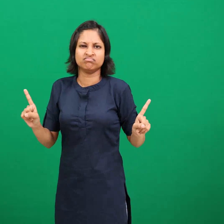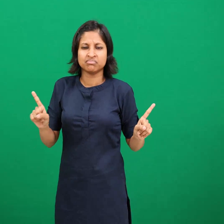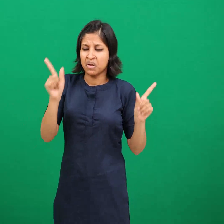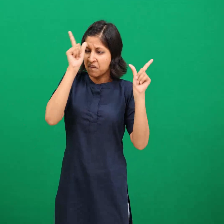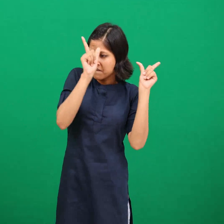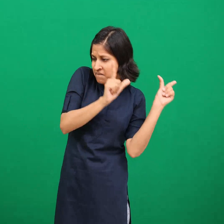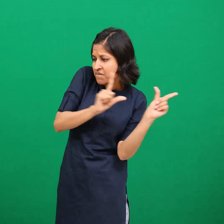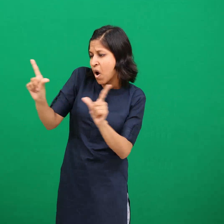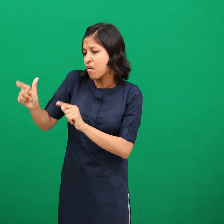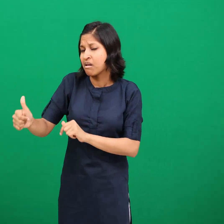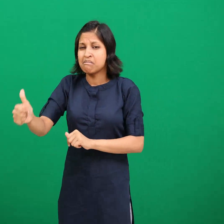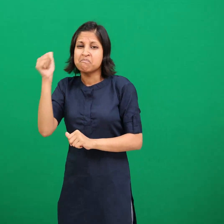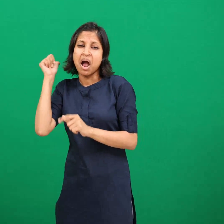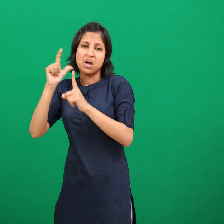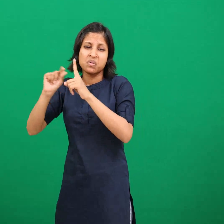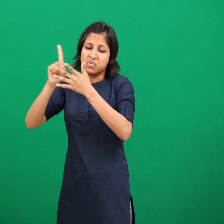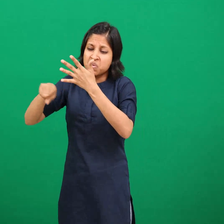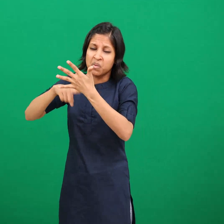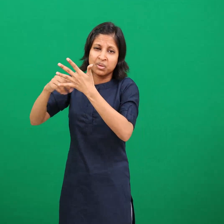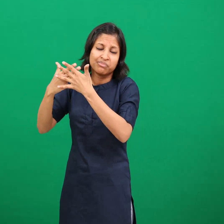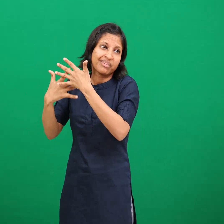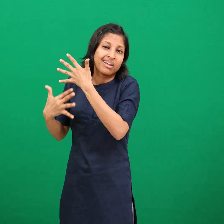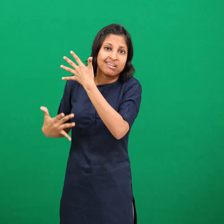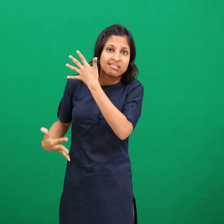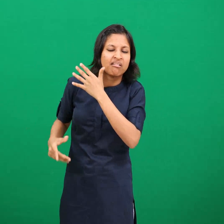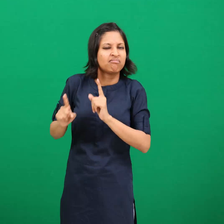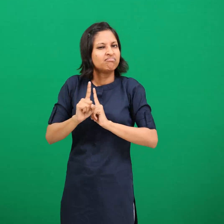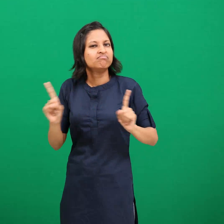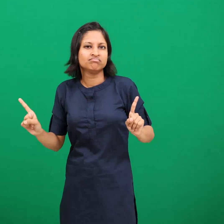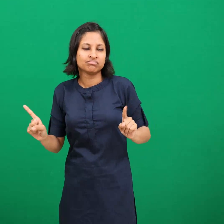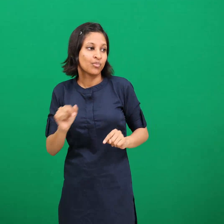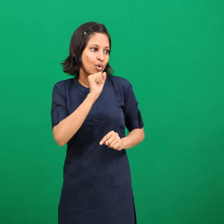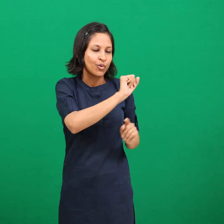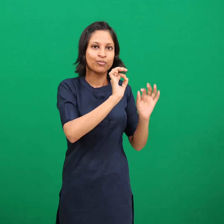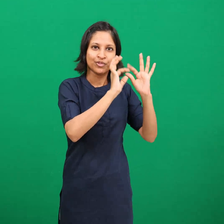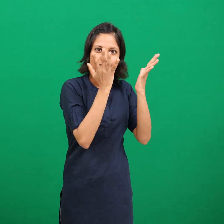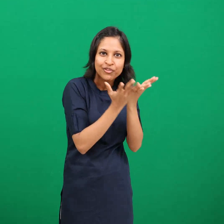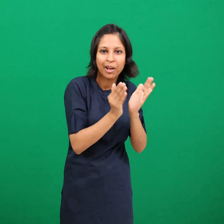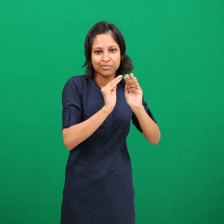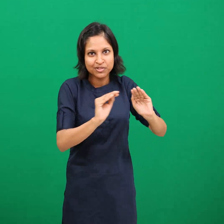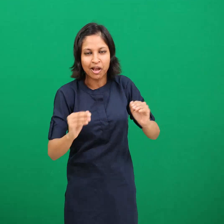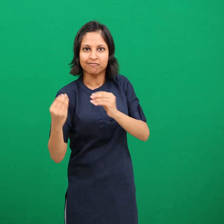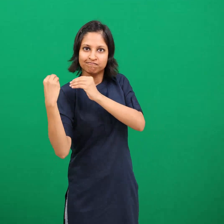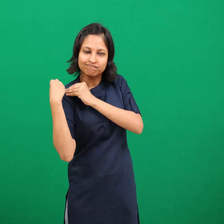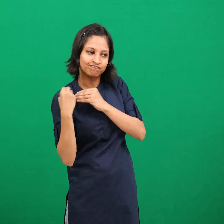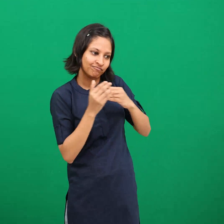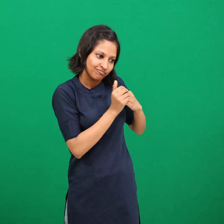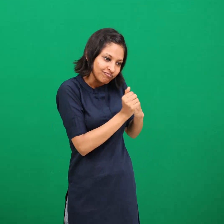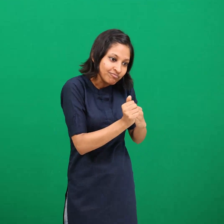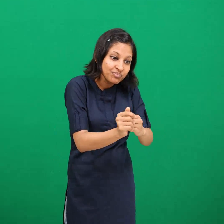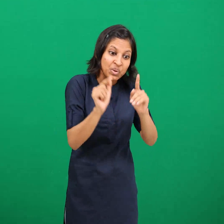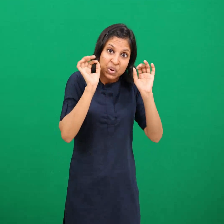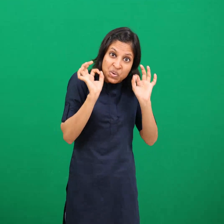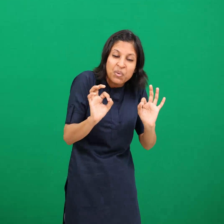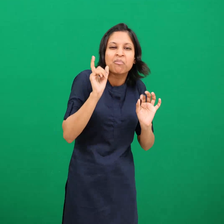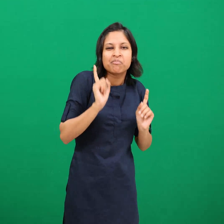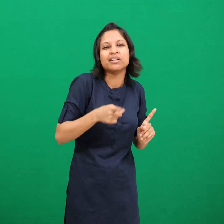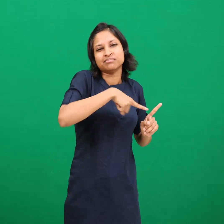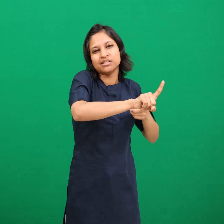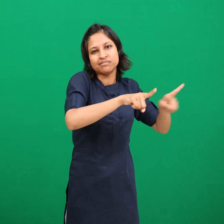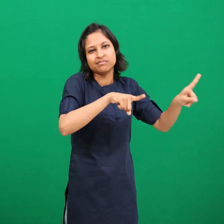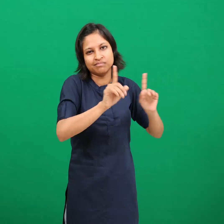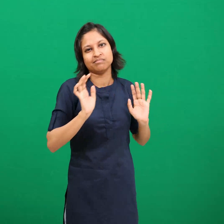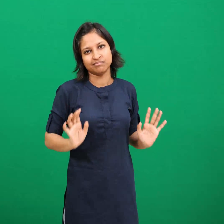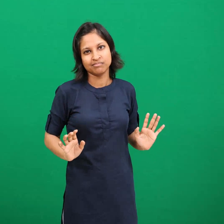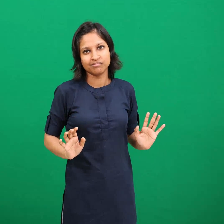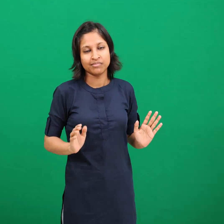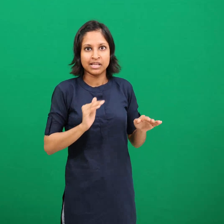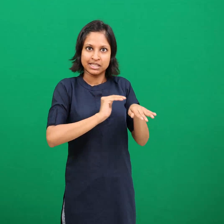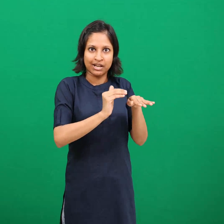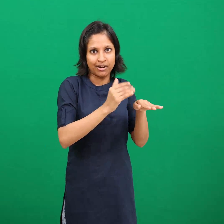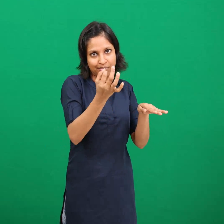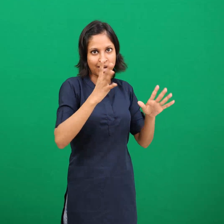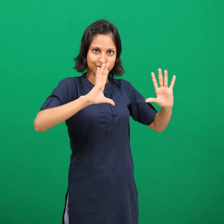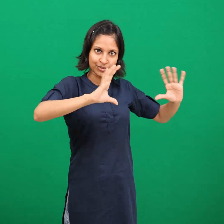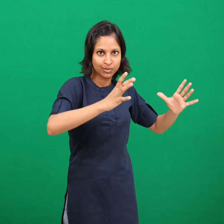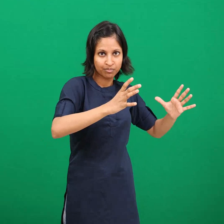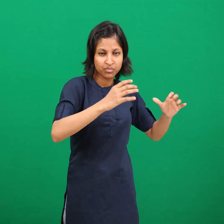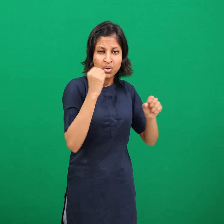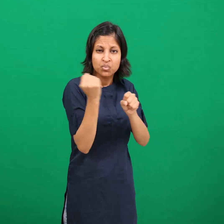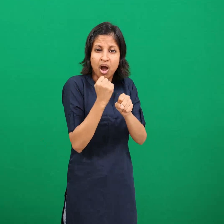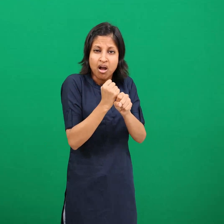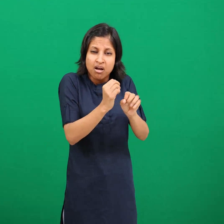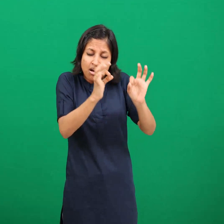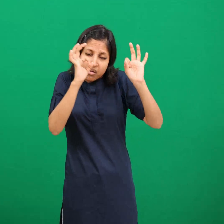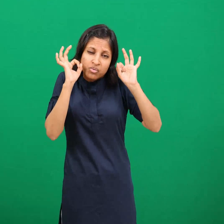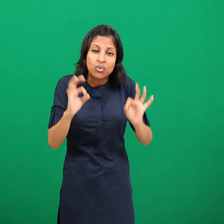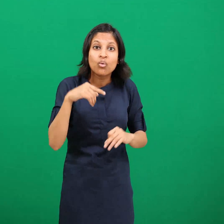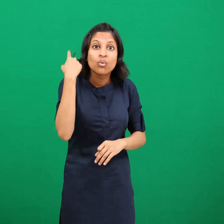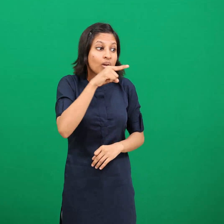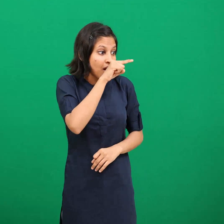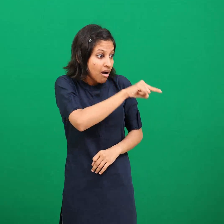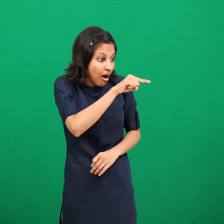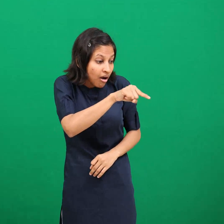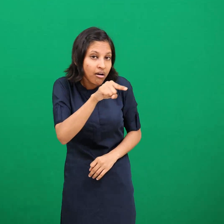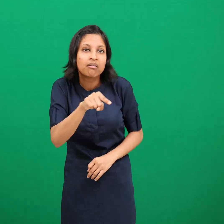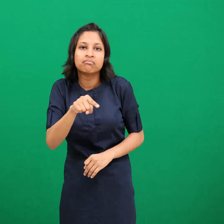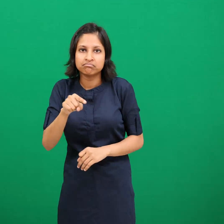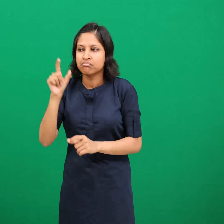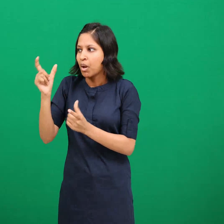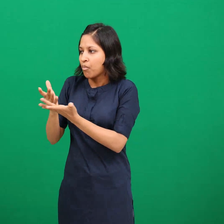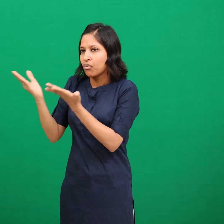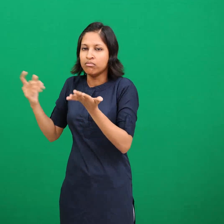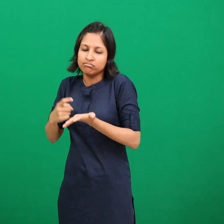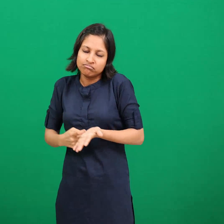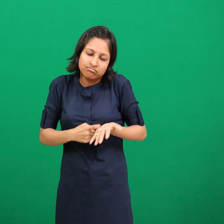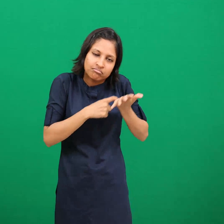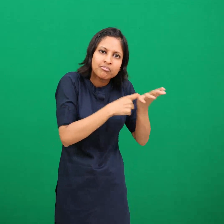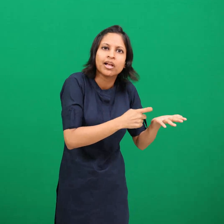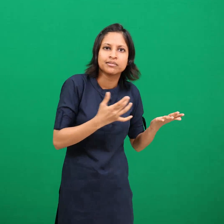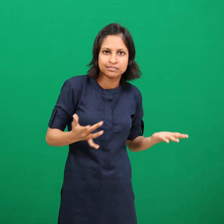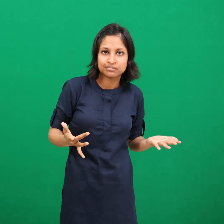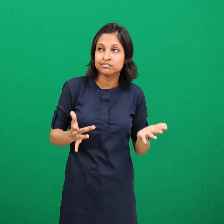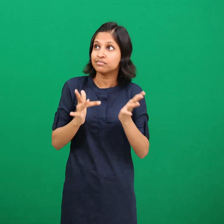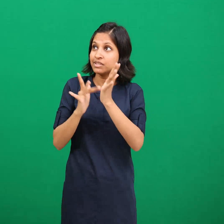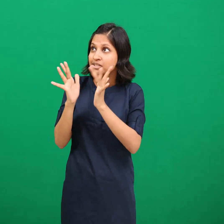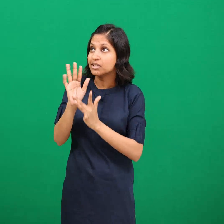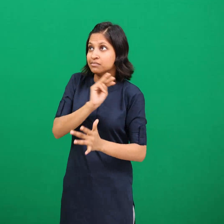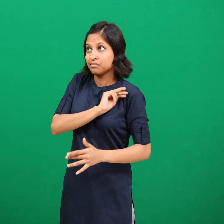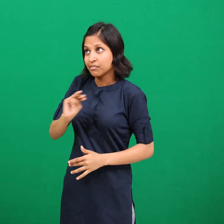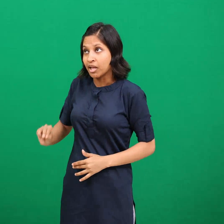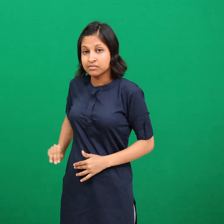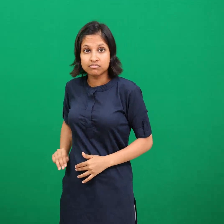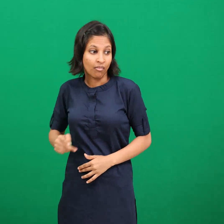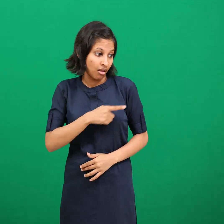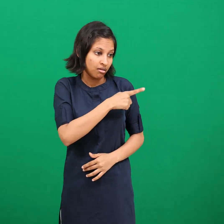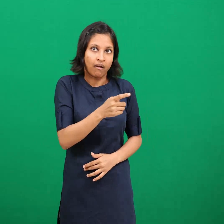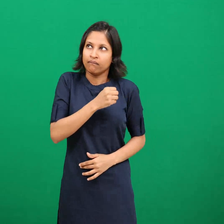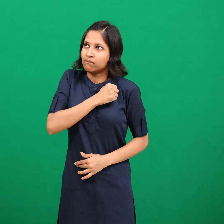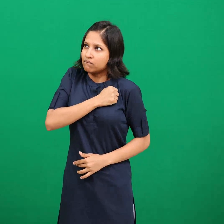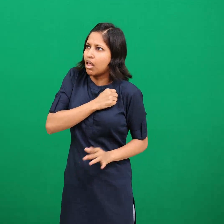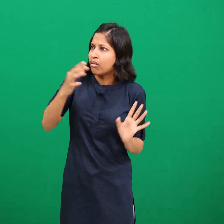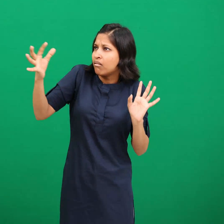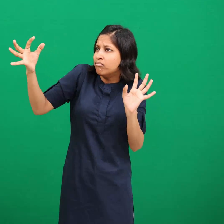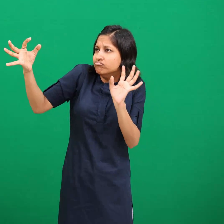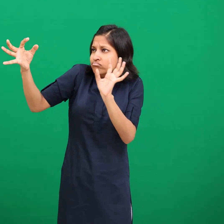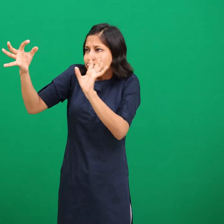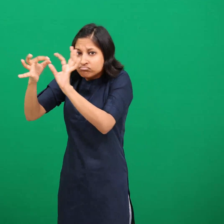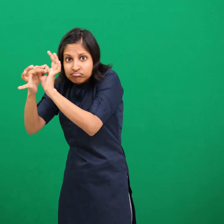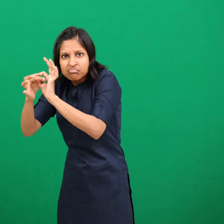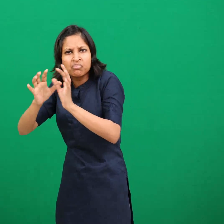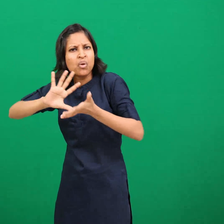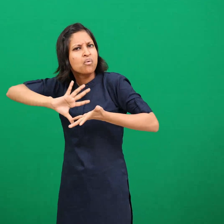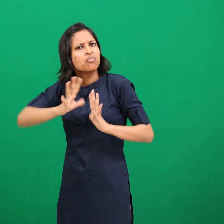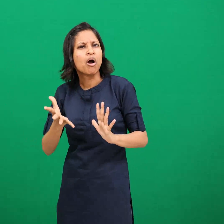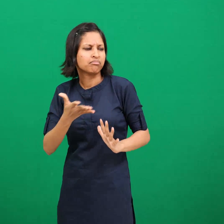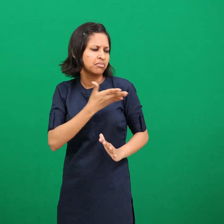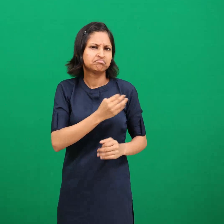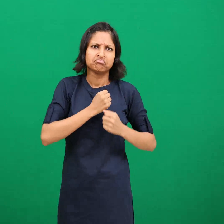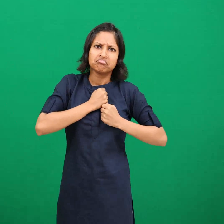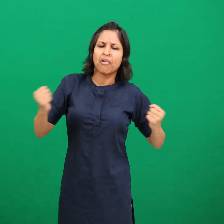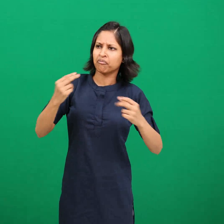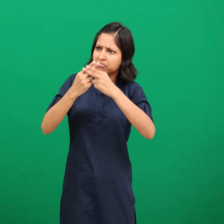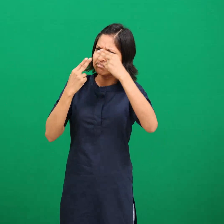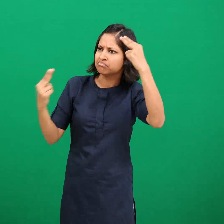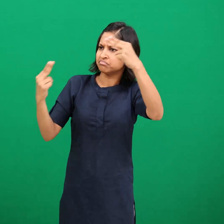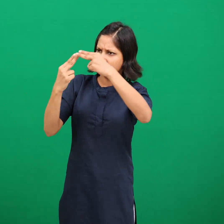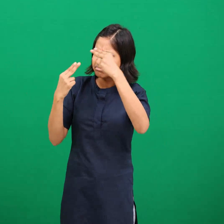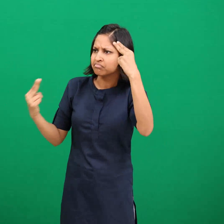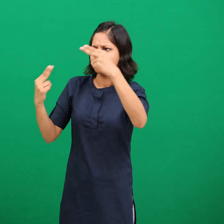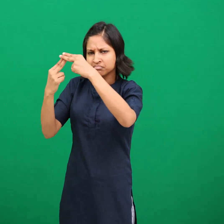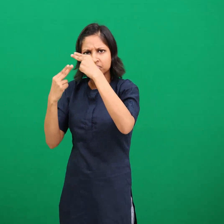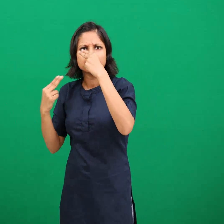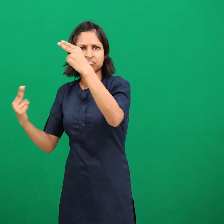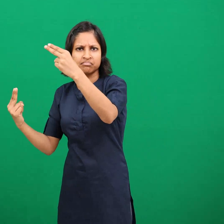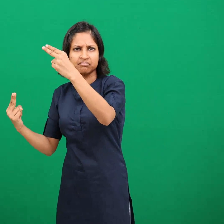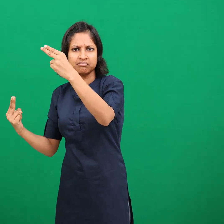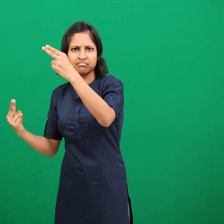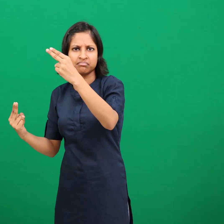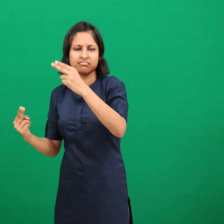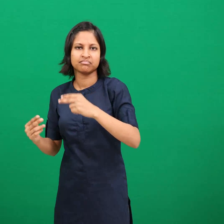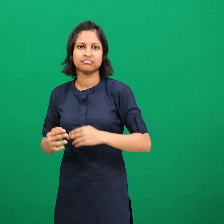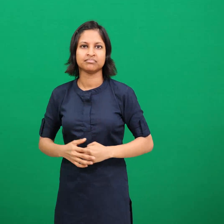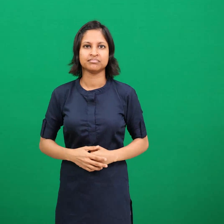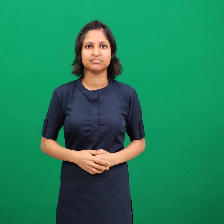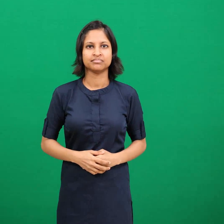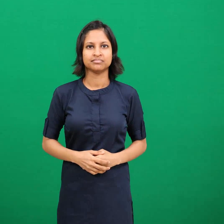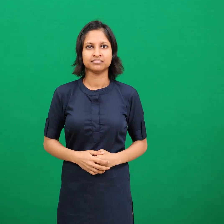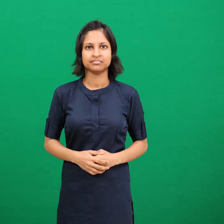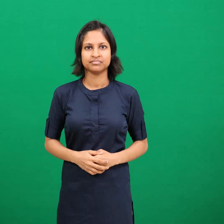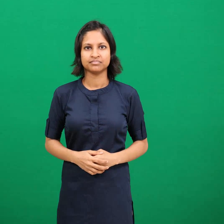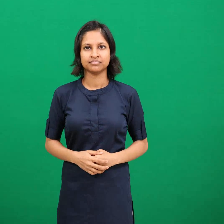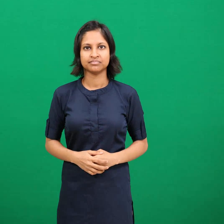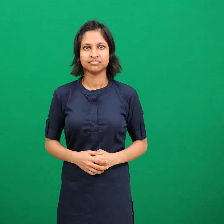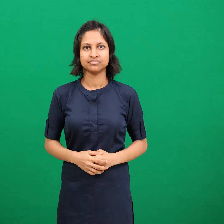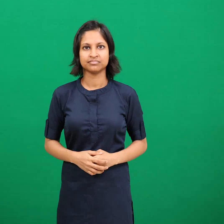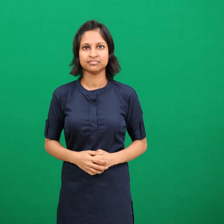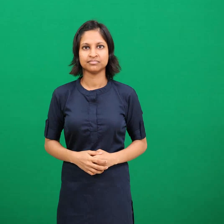For those who have served well as deacons acquire for themselves a high standing and great confidence in the faith that is in Christ Jesus.